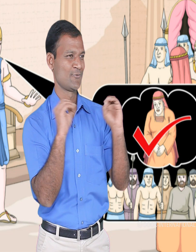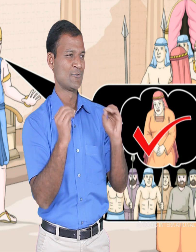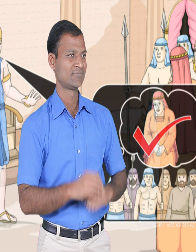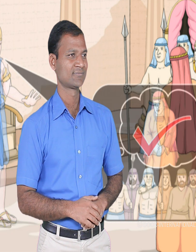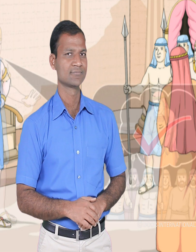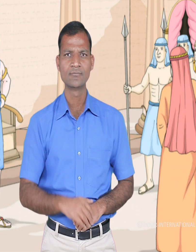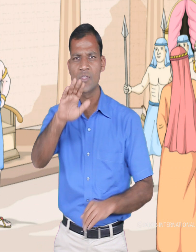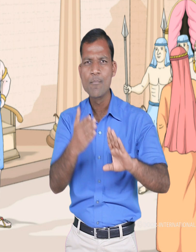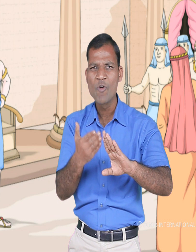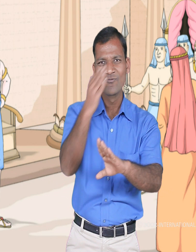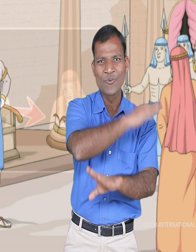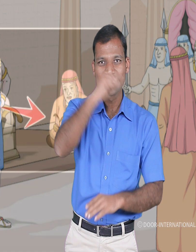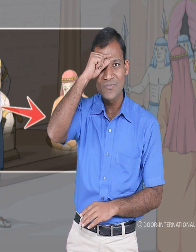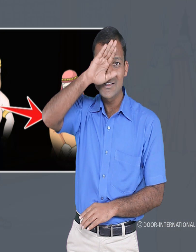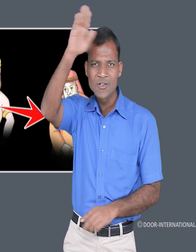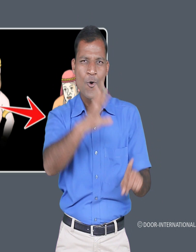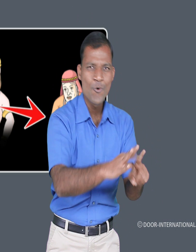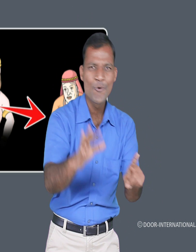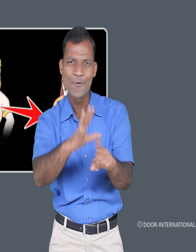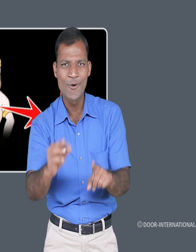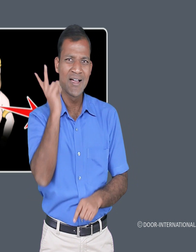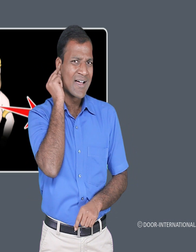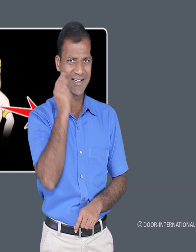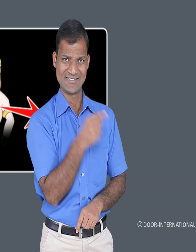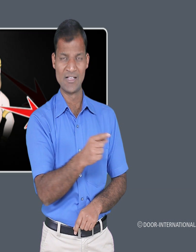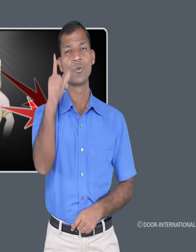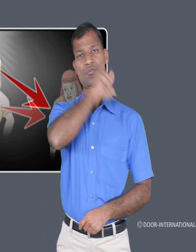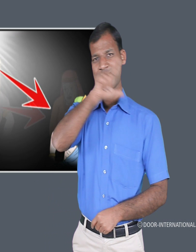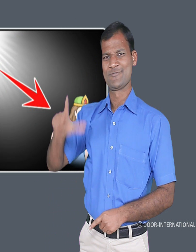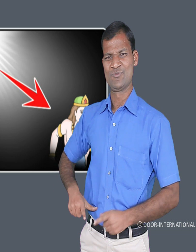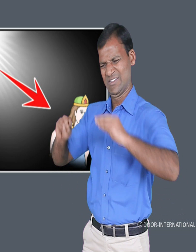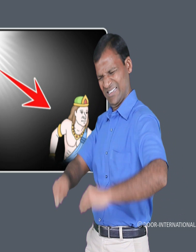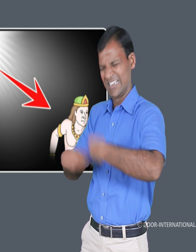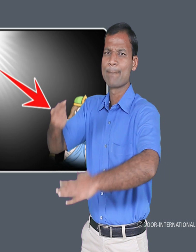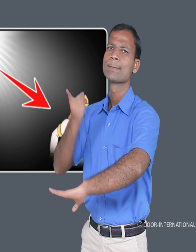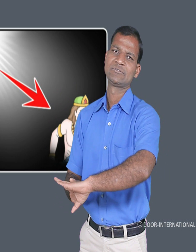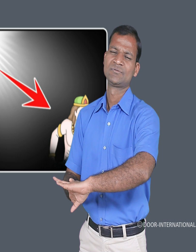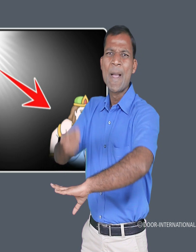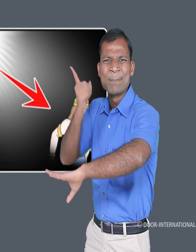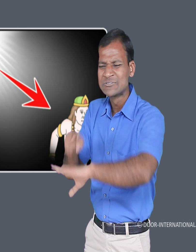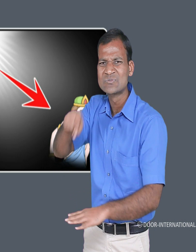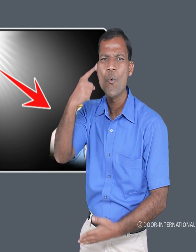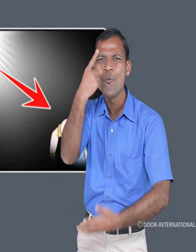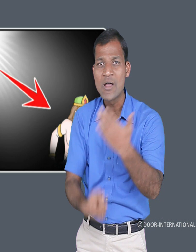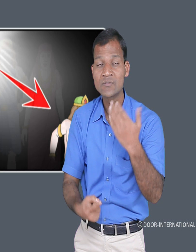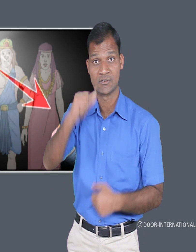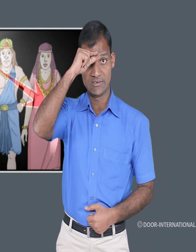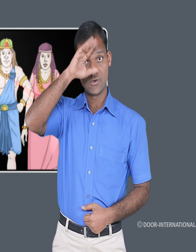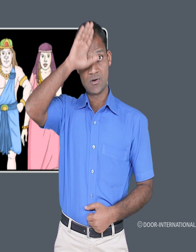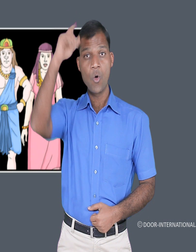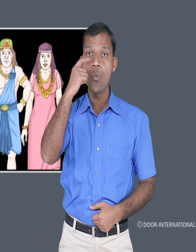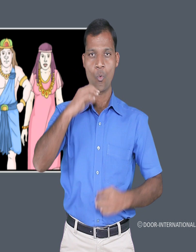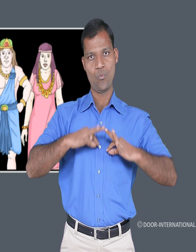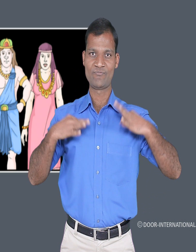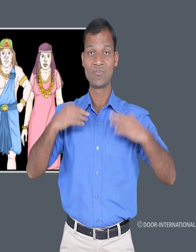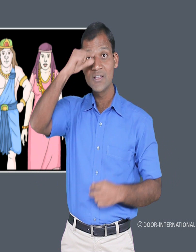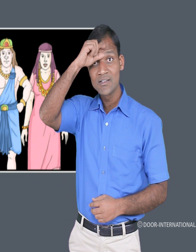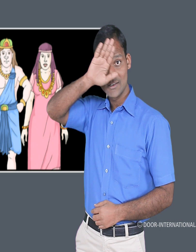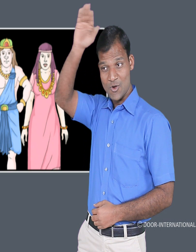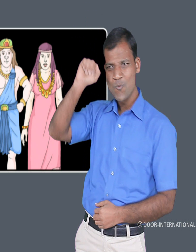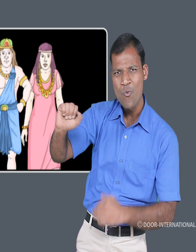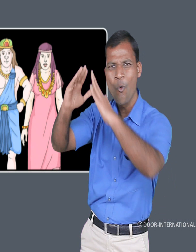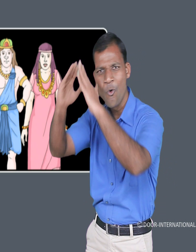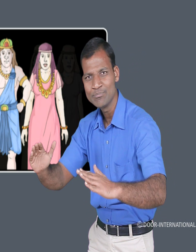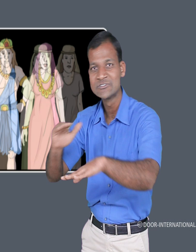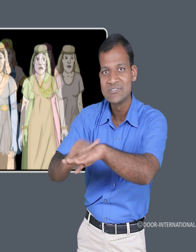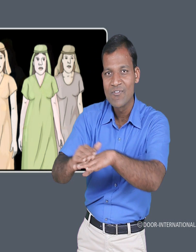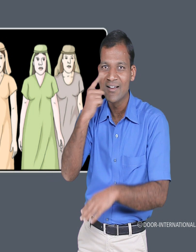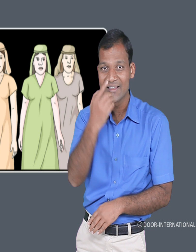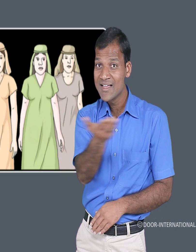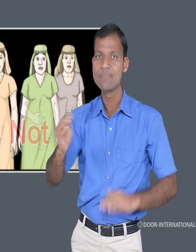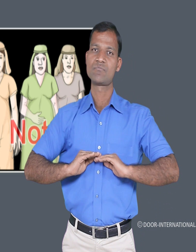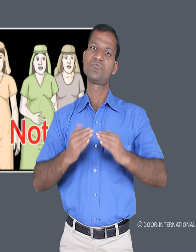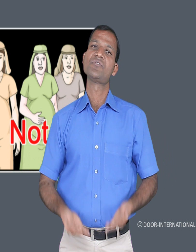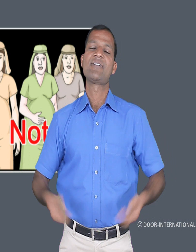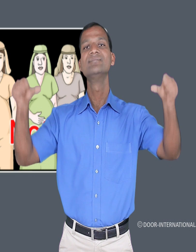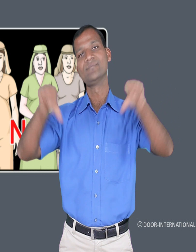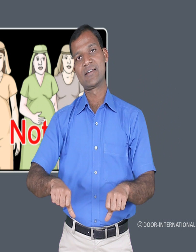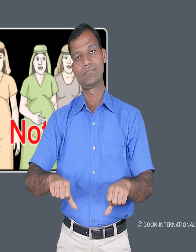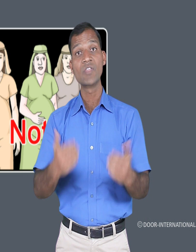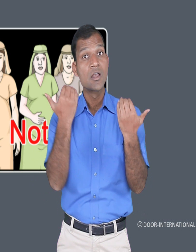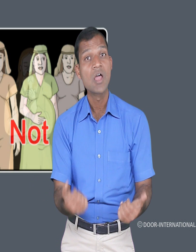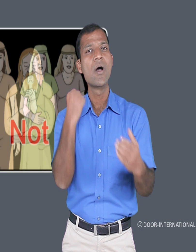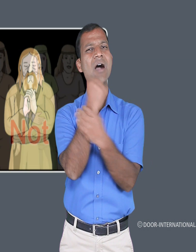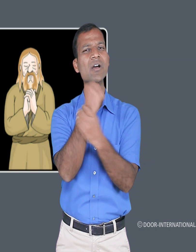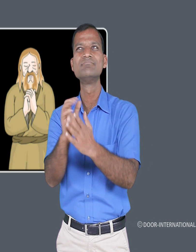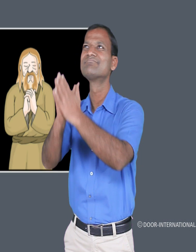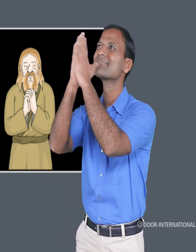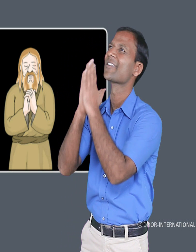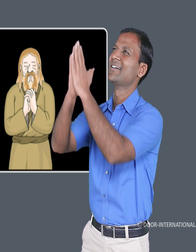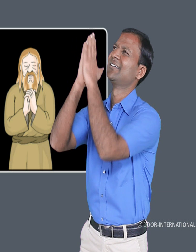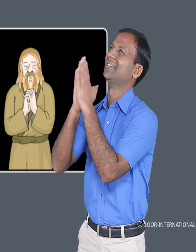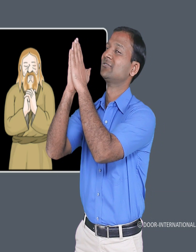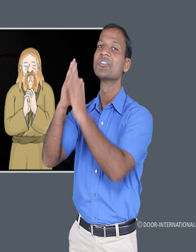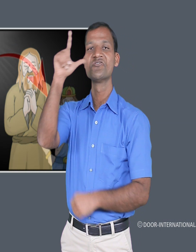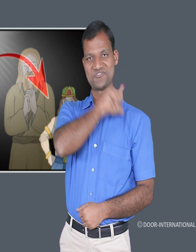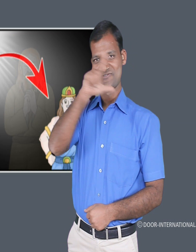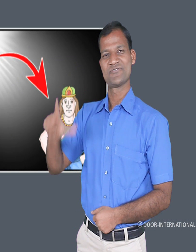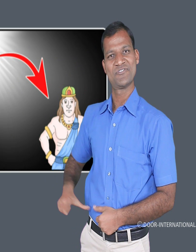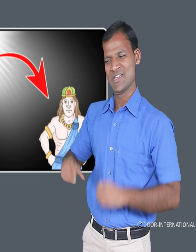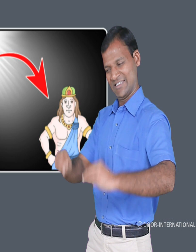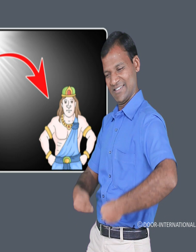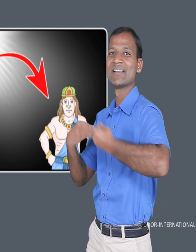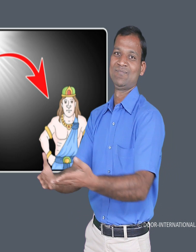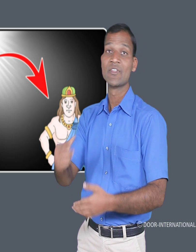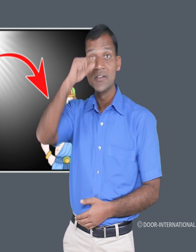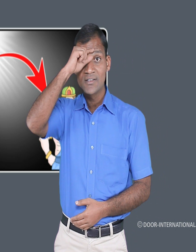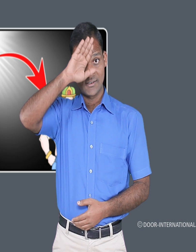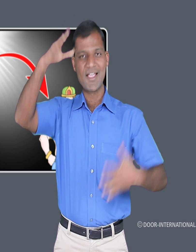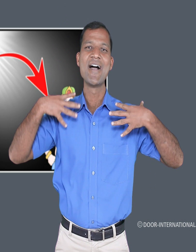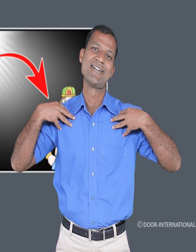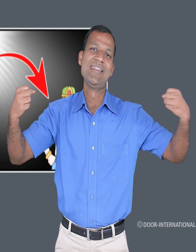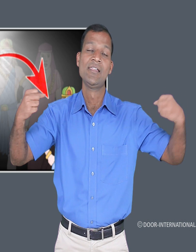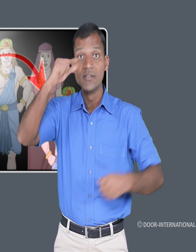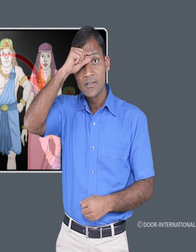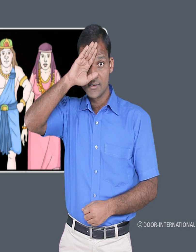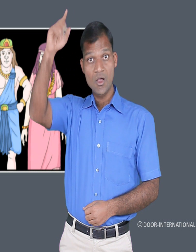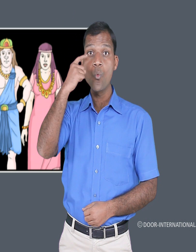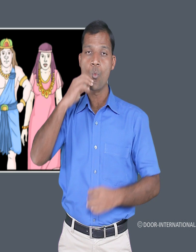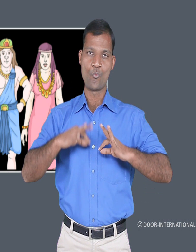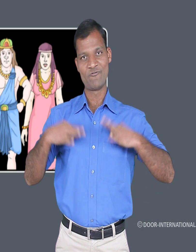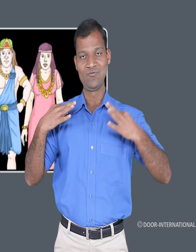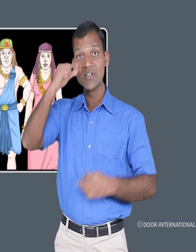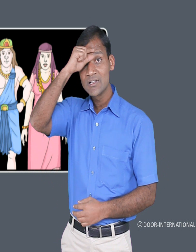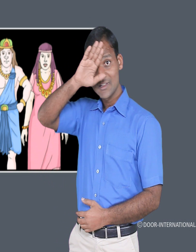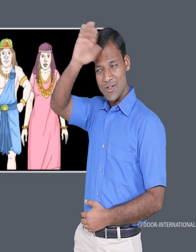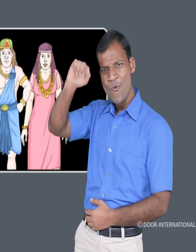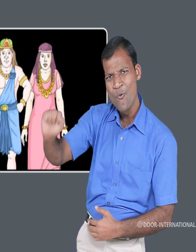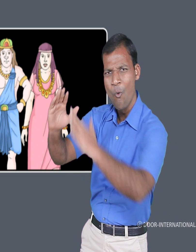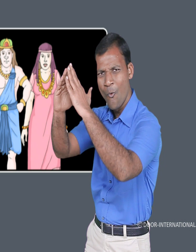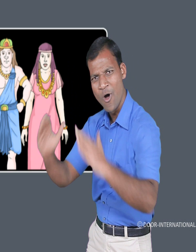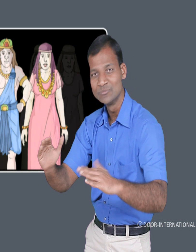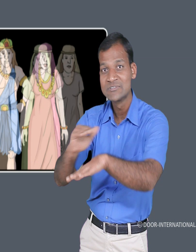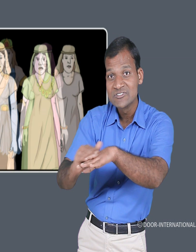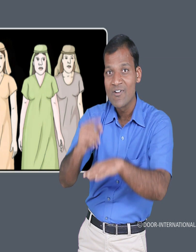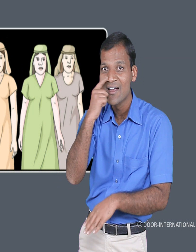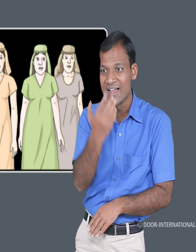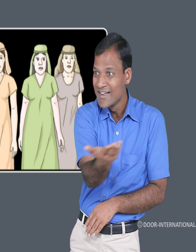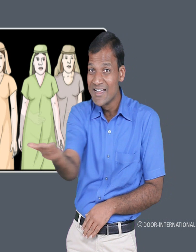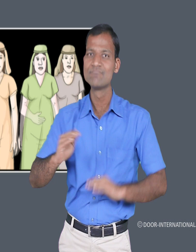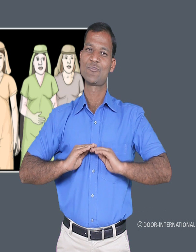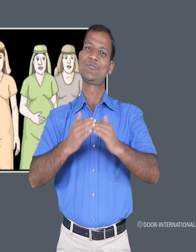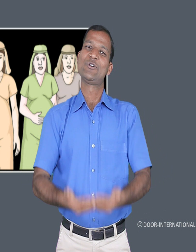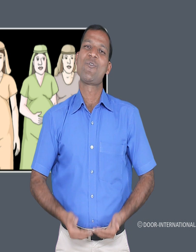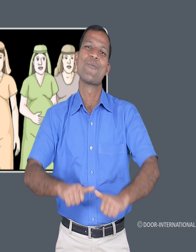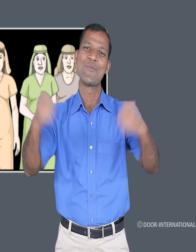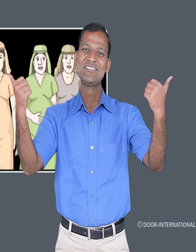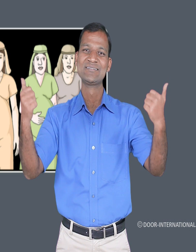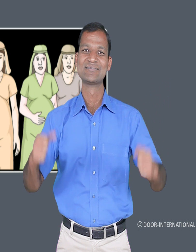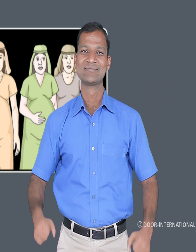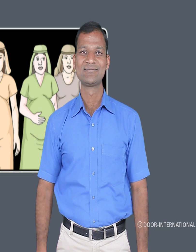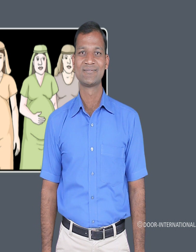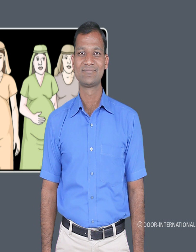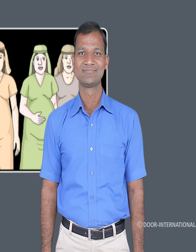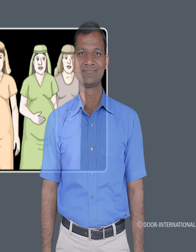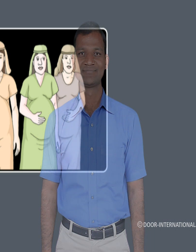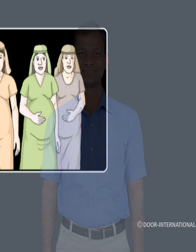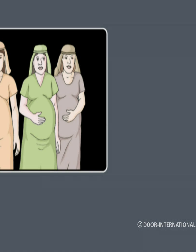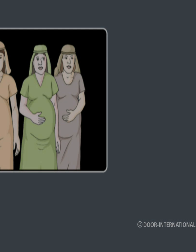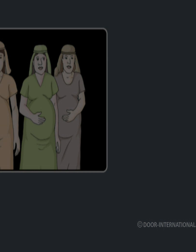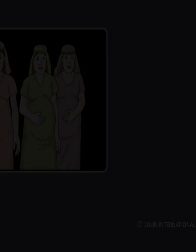Then Abraham prayed to God, and God healed Abimelech and his wife and his maidservants, so that they could again bear children— for on account of Abraham’s wife Sarah, the LORD had completely closed all the wombs in Abimelech’s household.